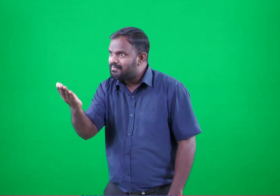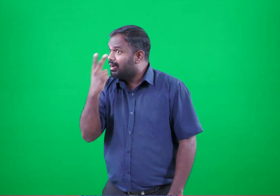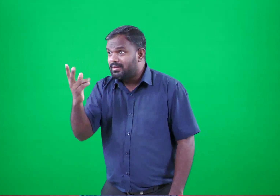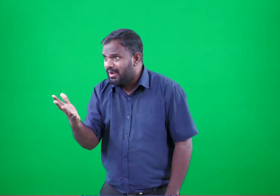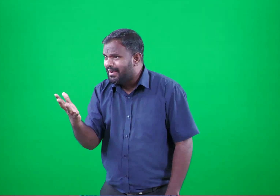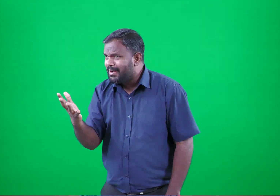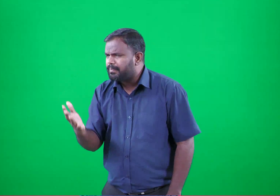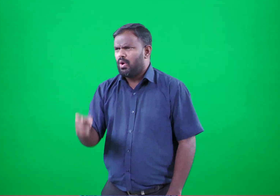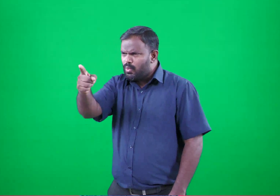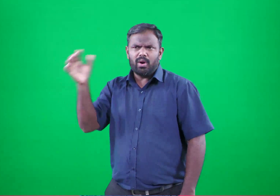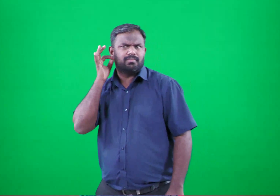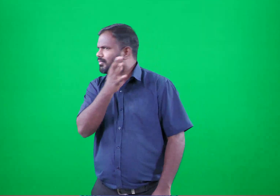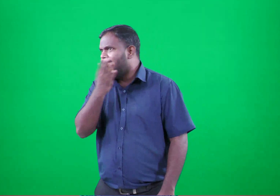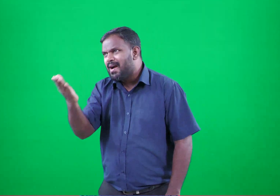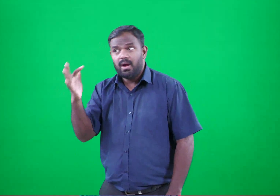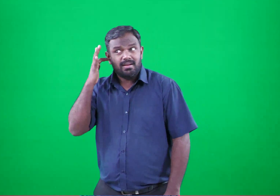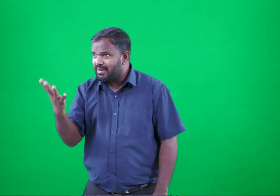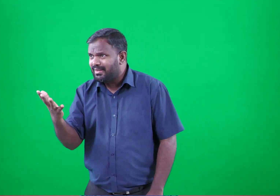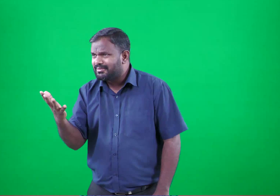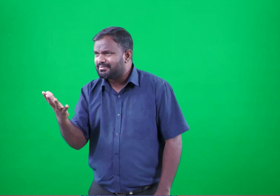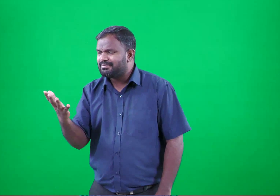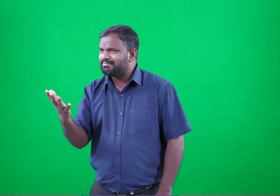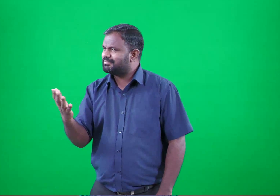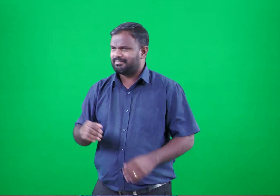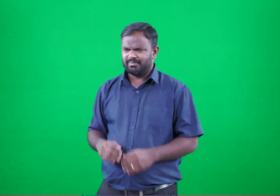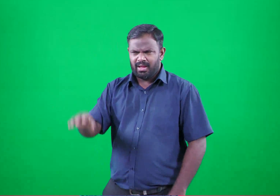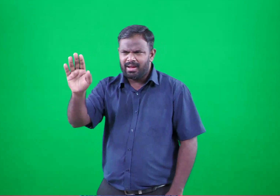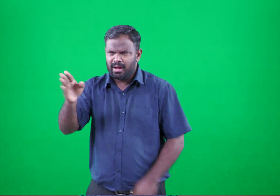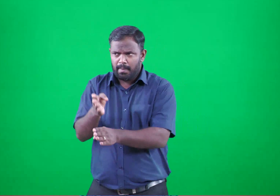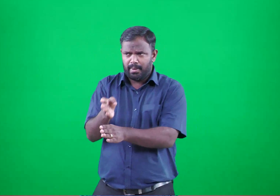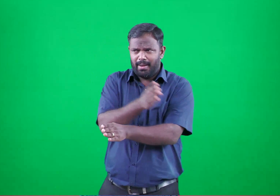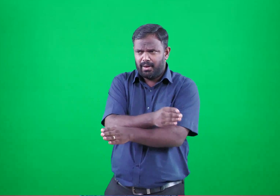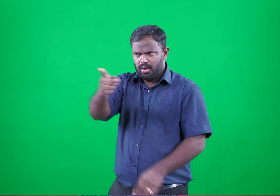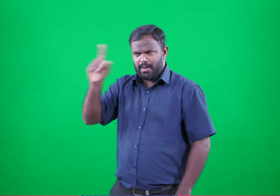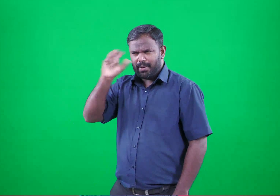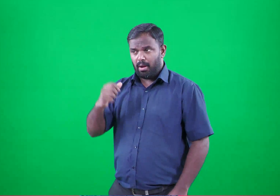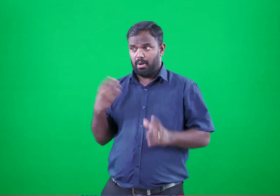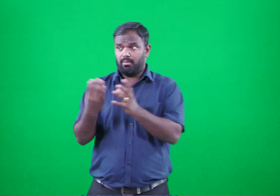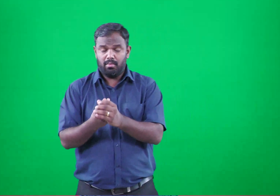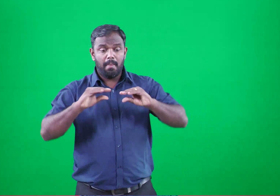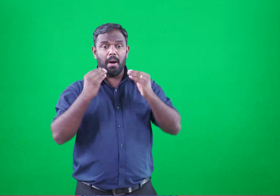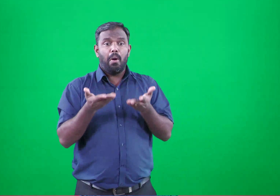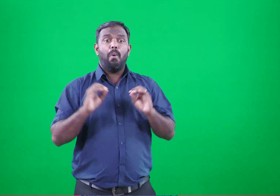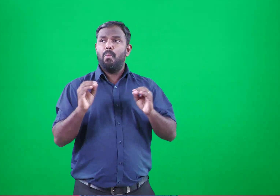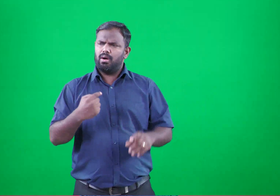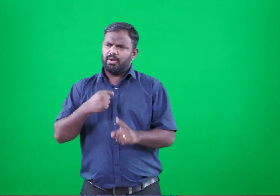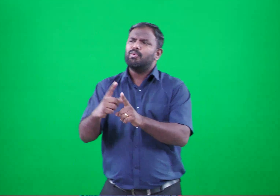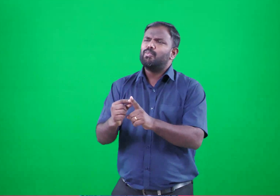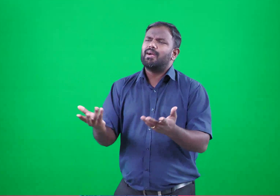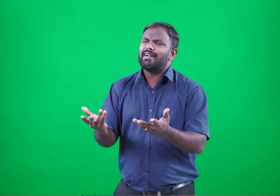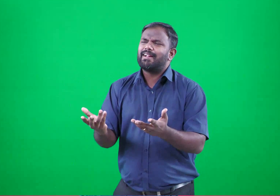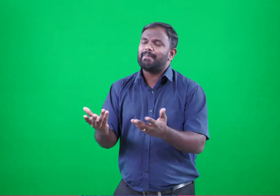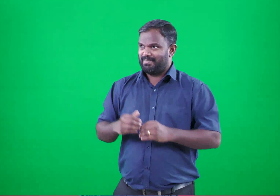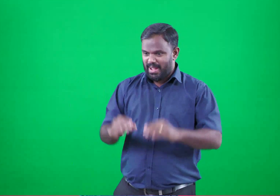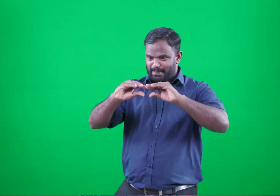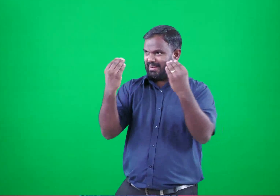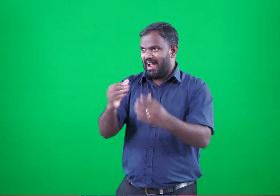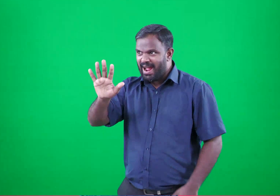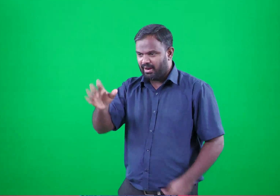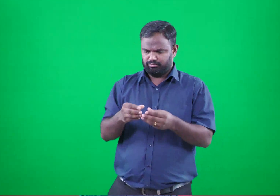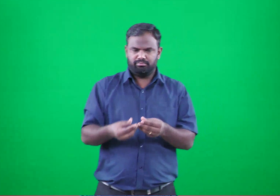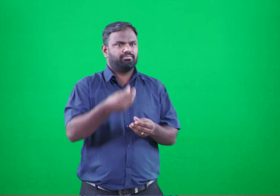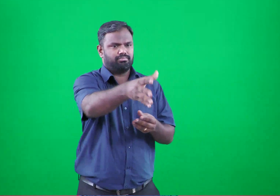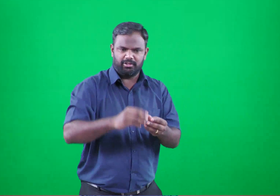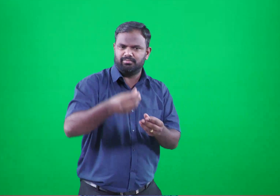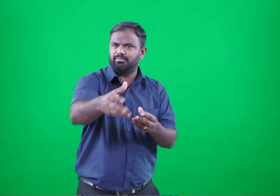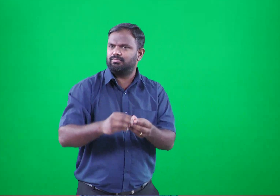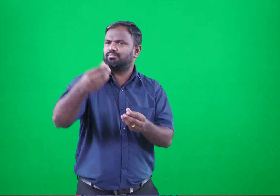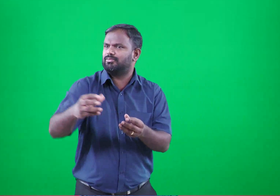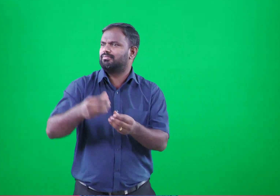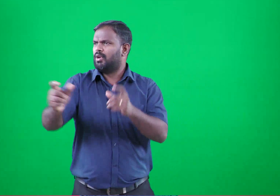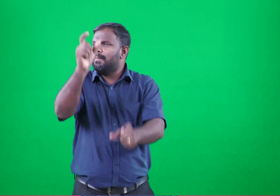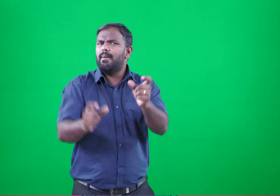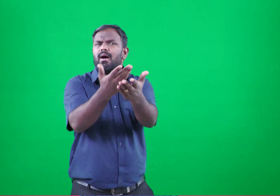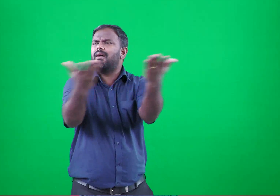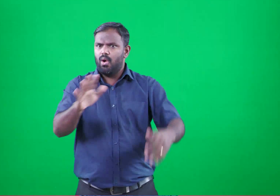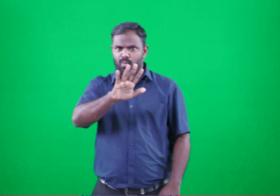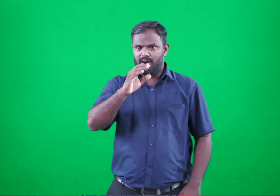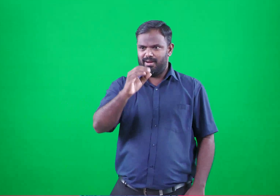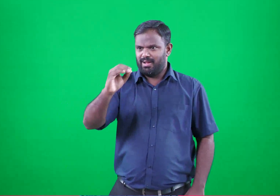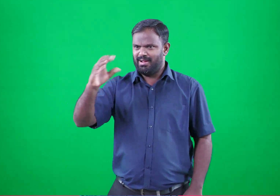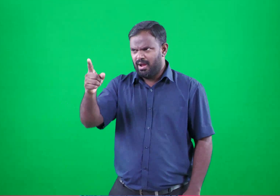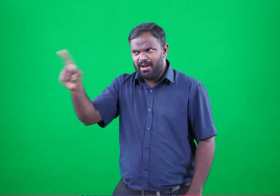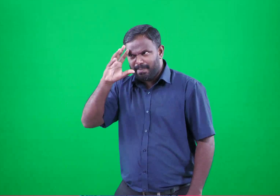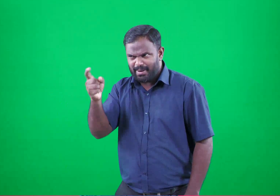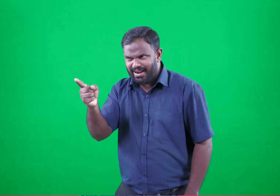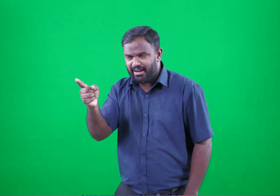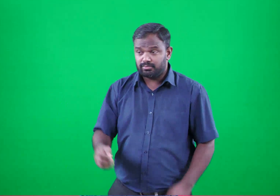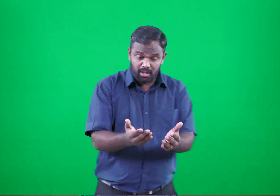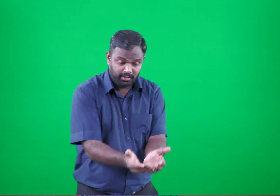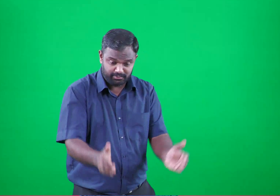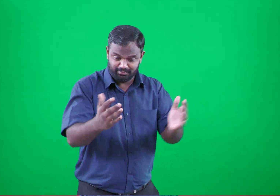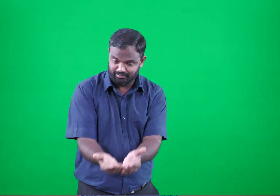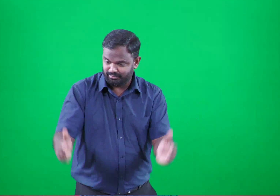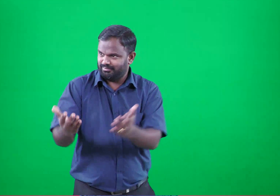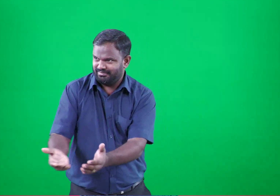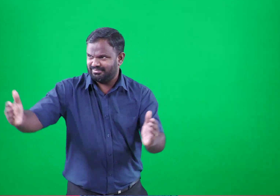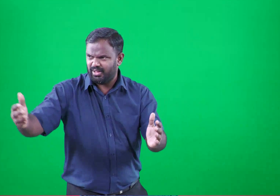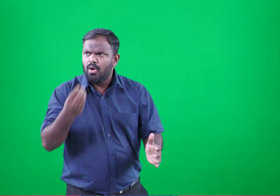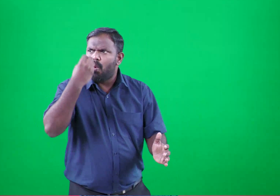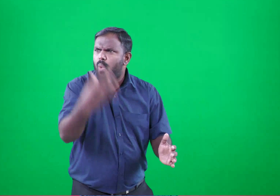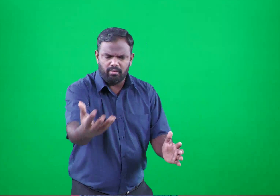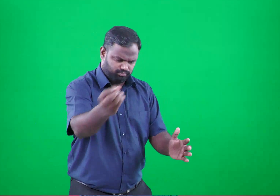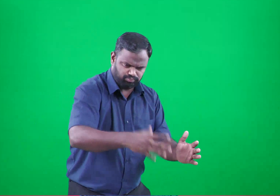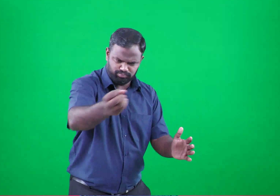' Having eyes, do you not see? And having ears, do you not hear?' And do you not remember?